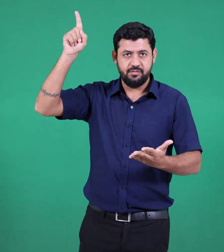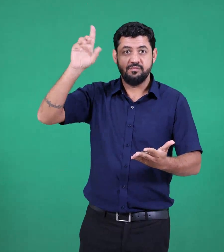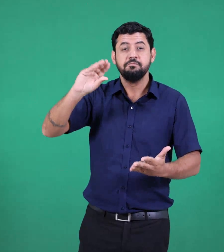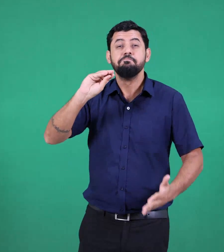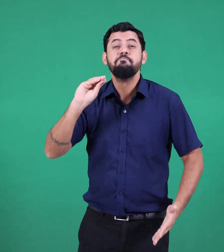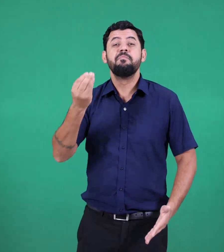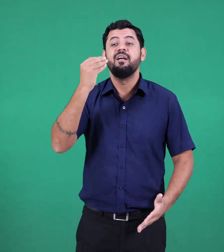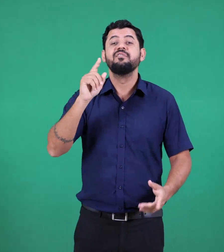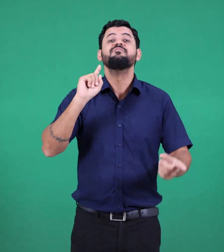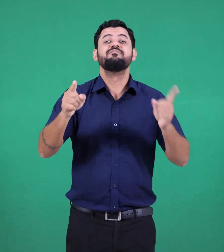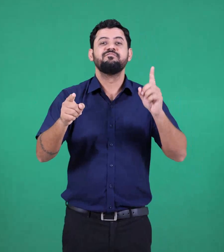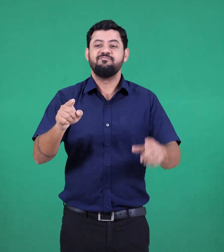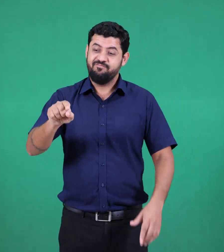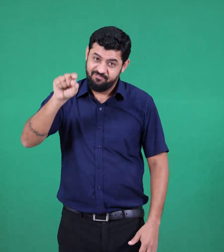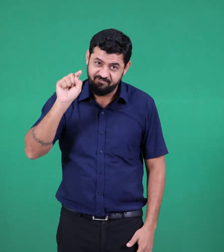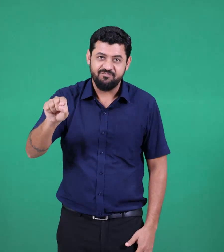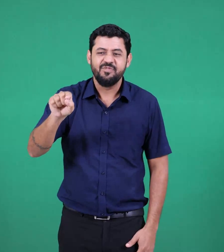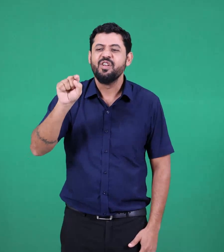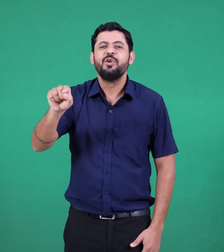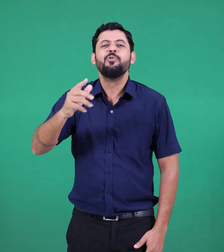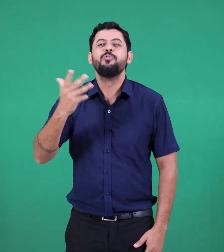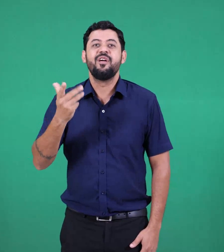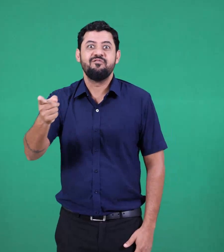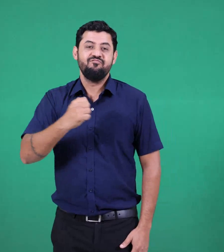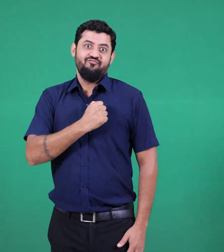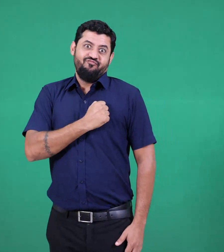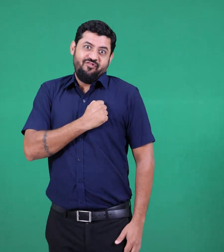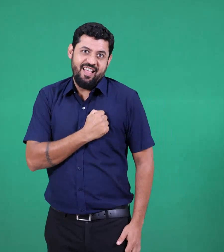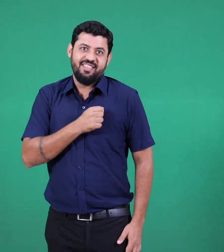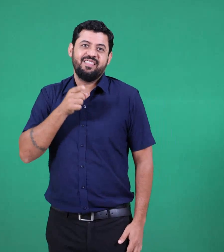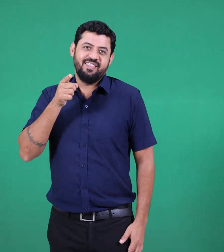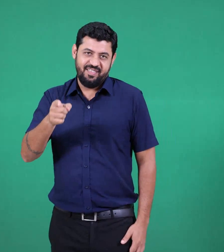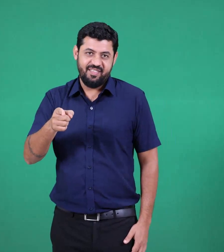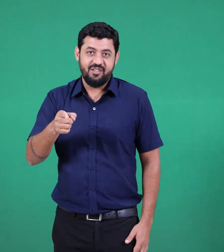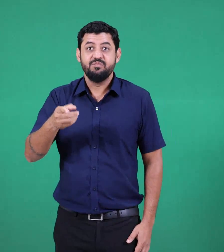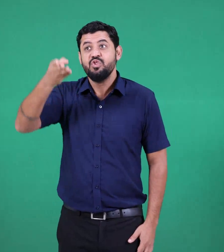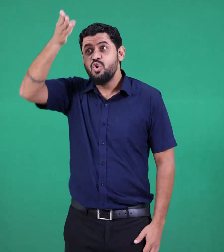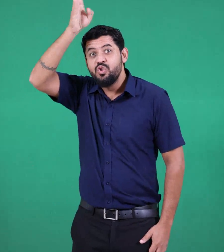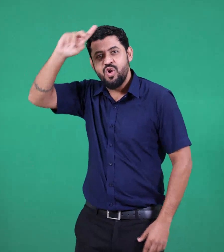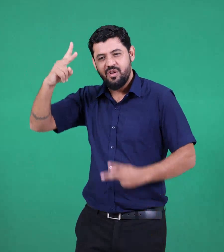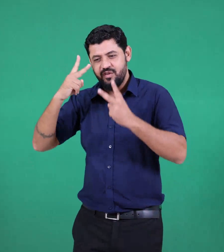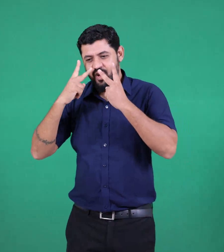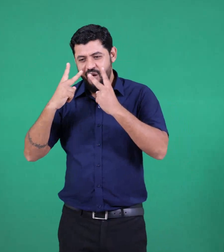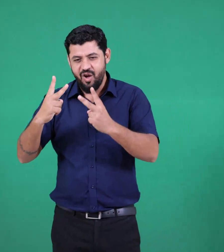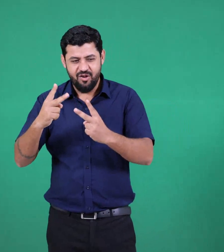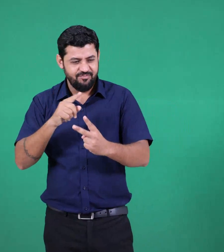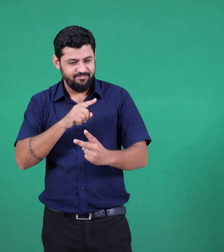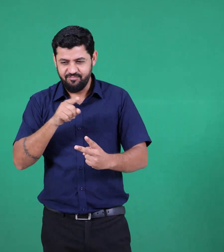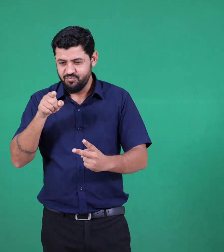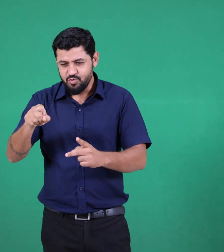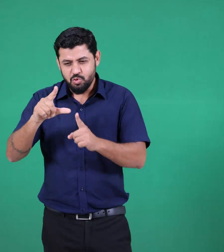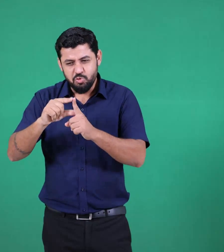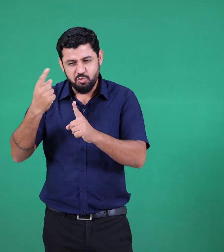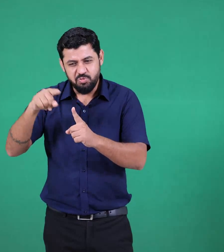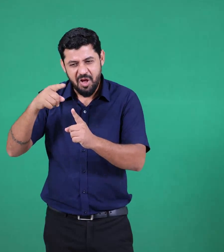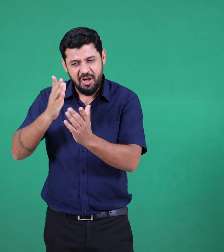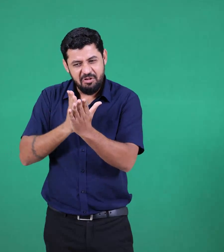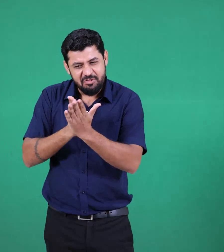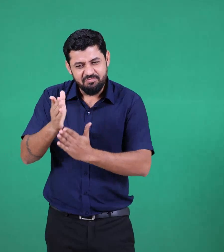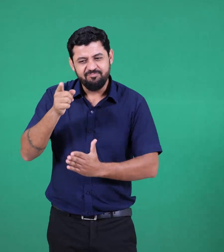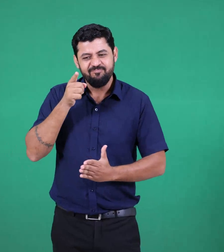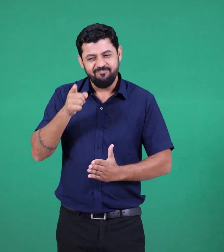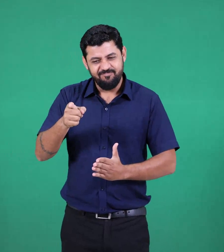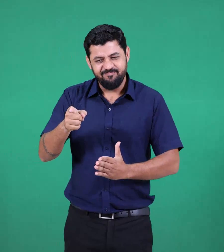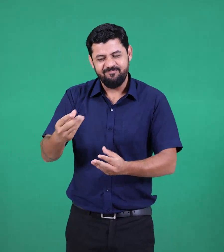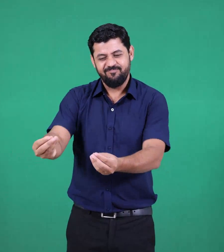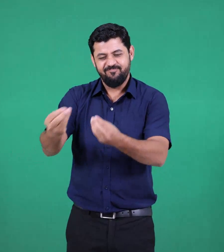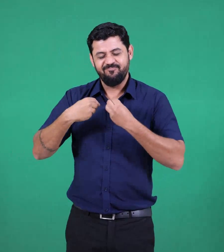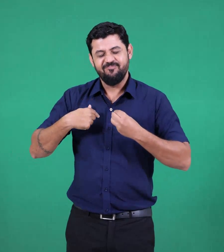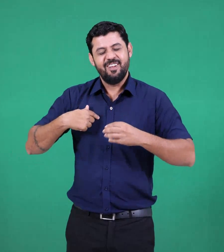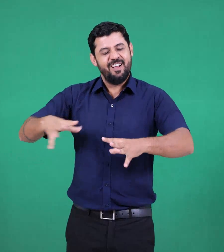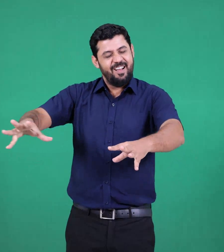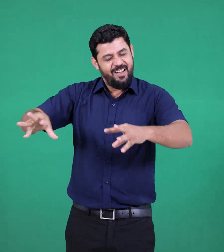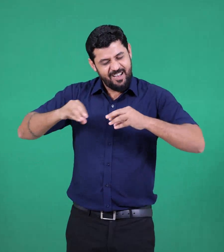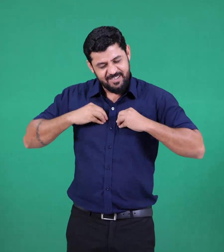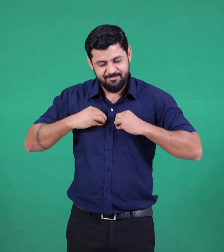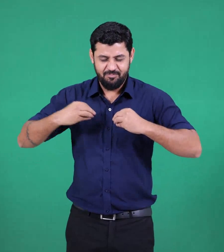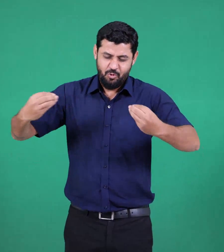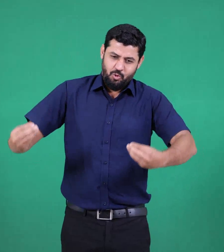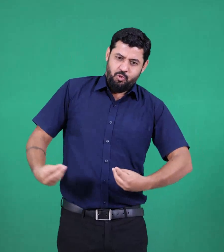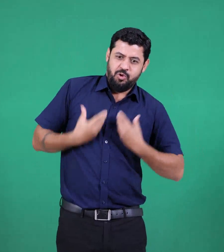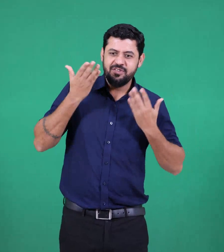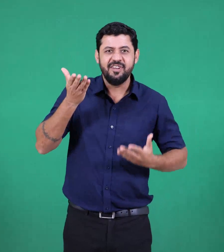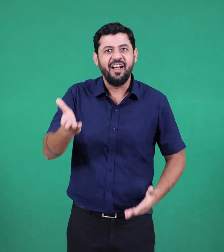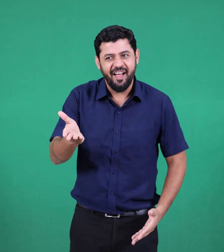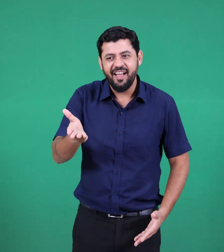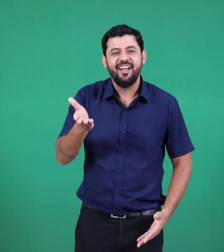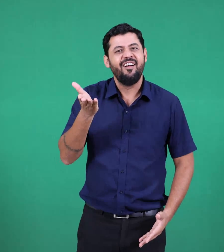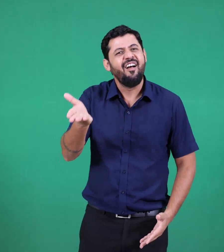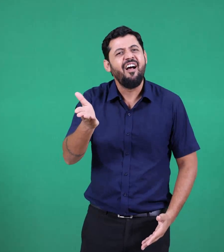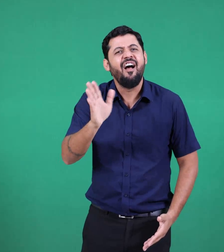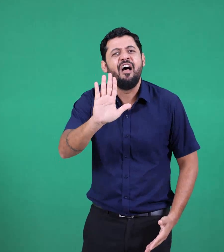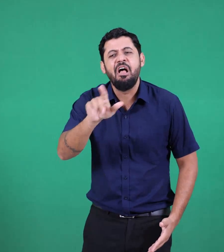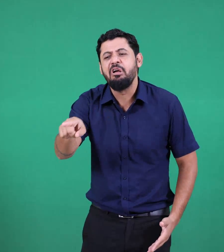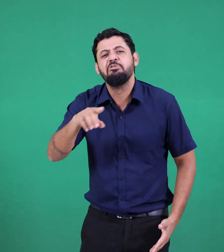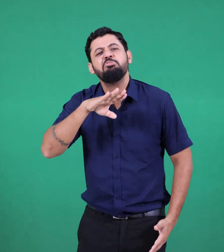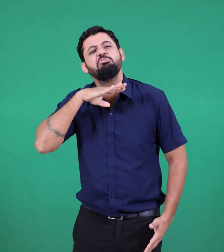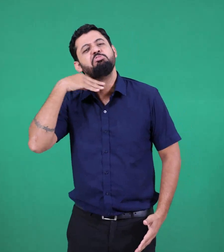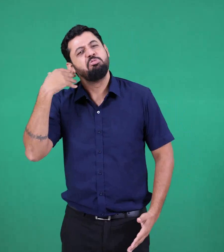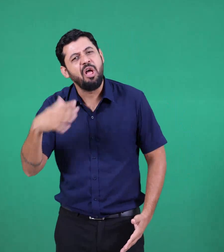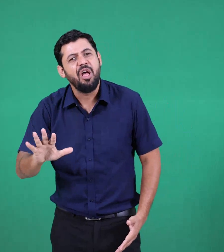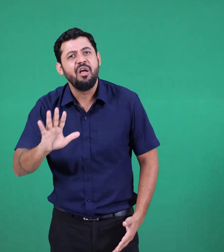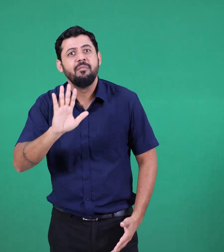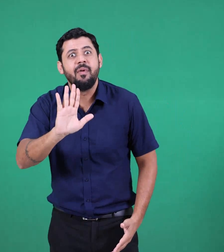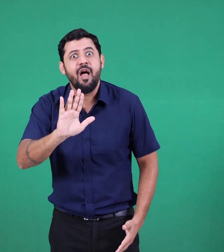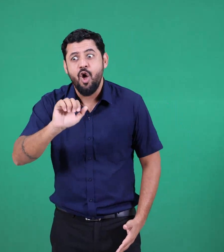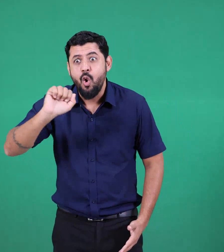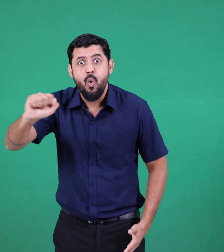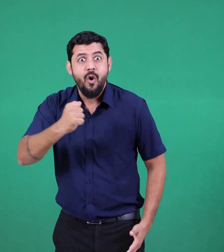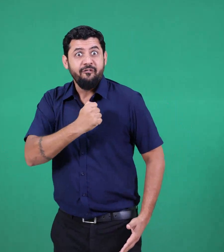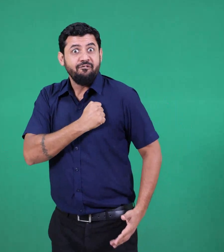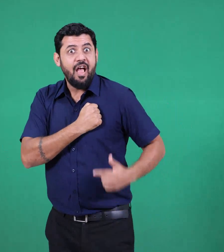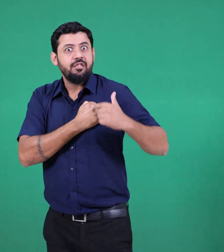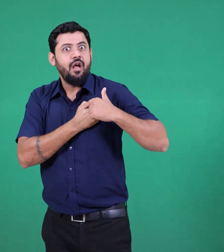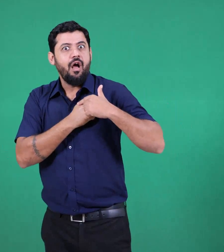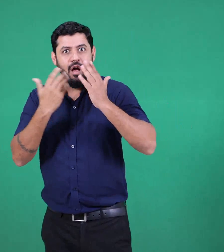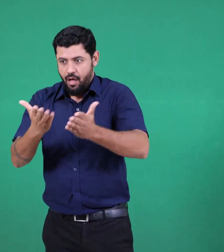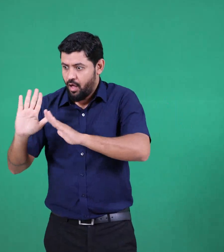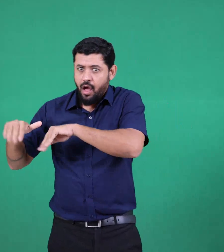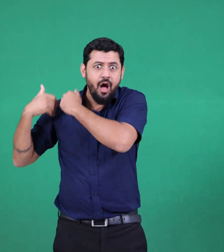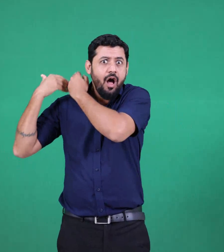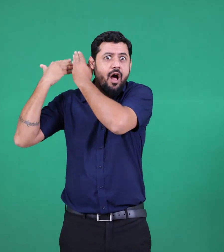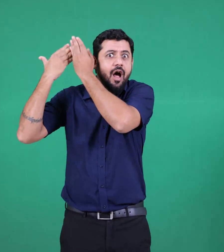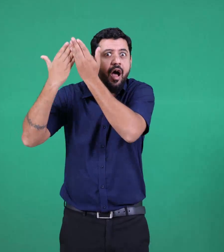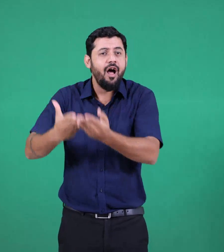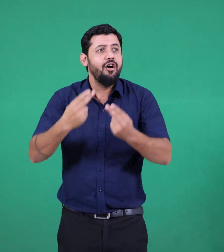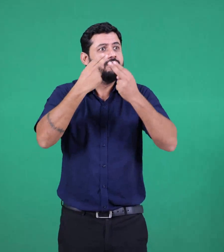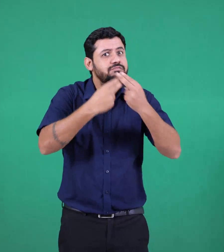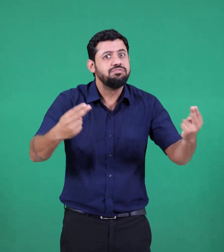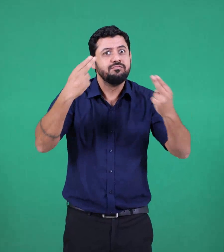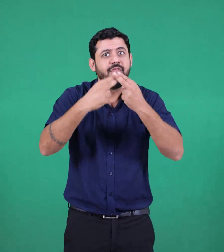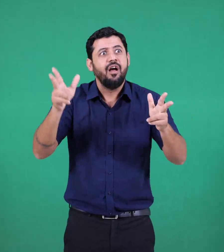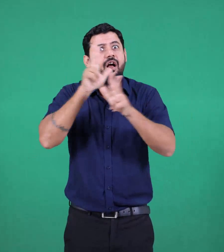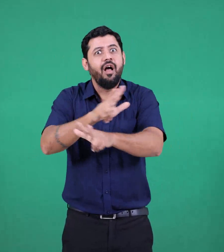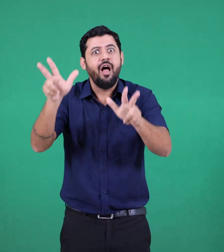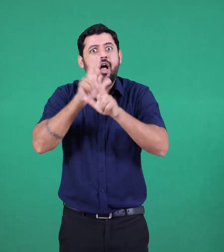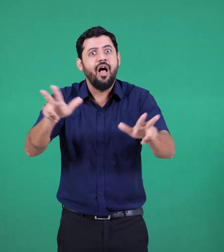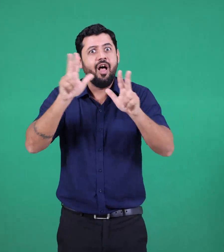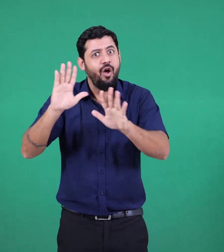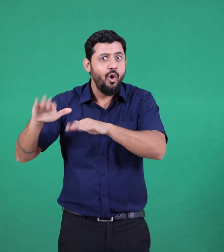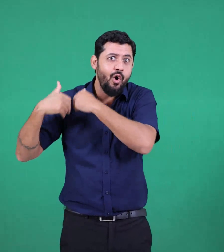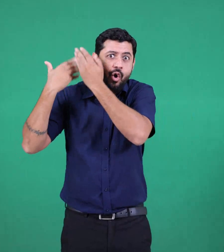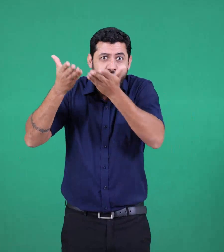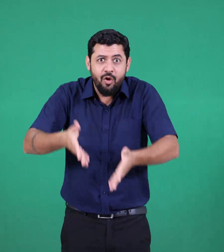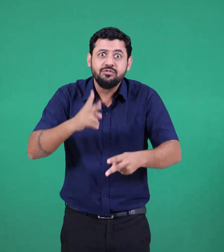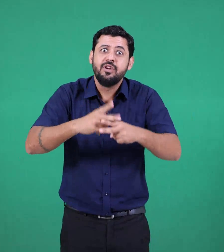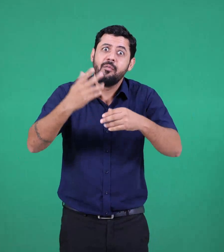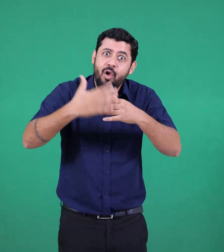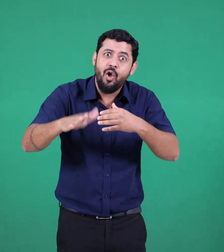By faith he was commended as righteous when God gave approval to his gifts.